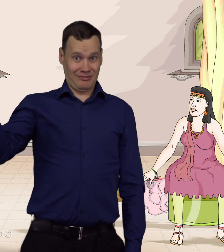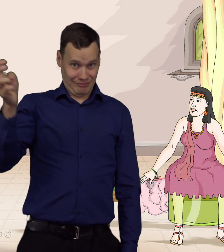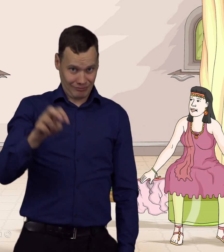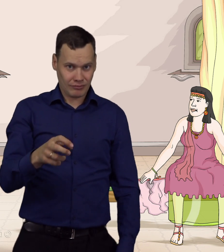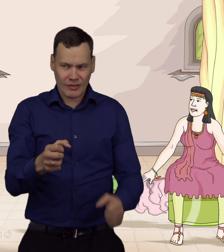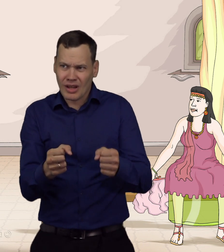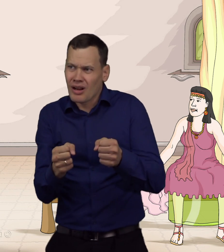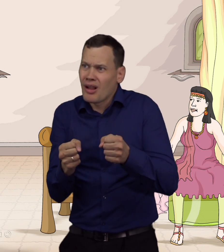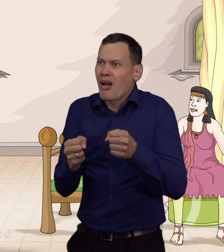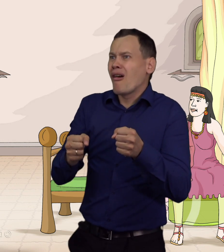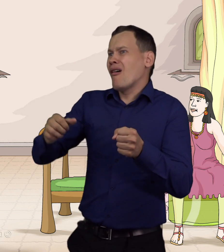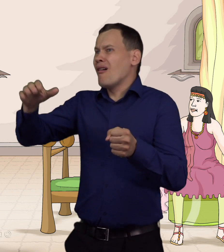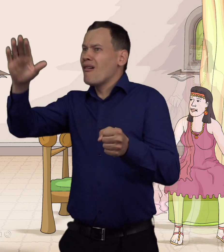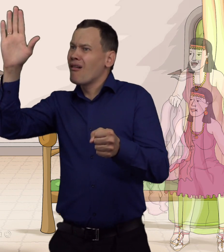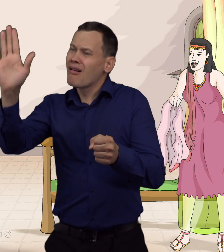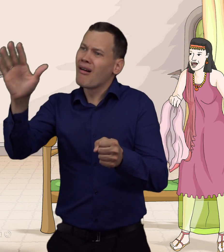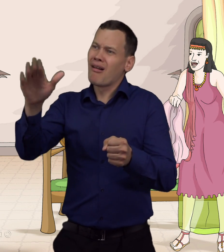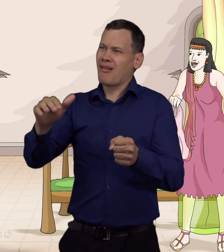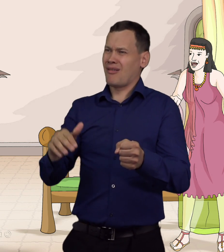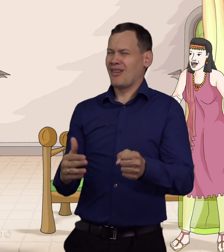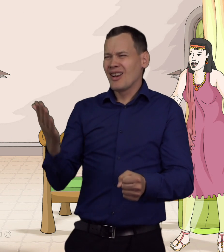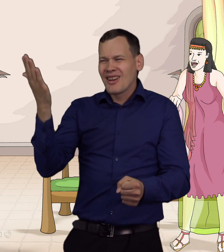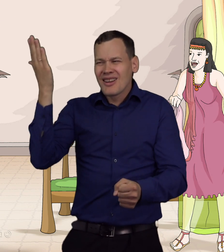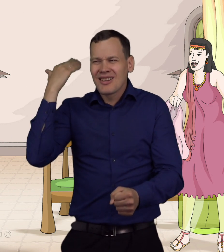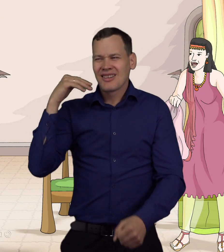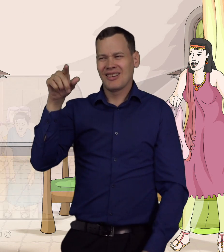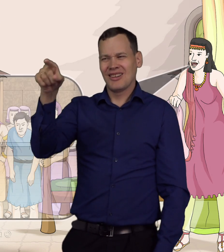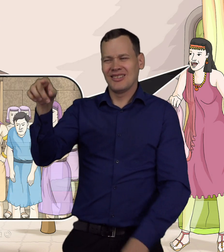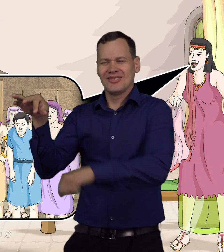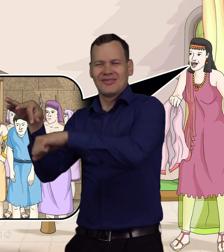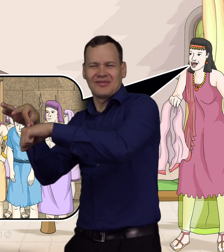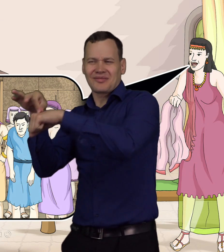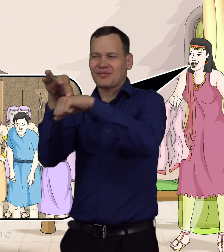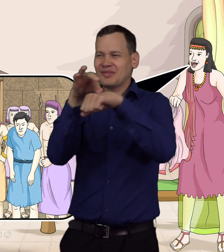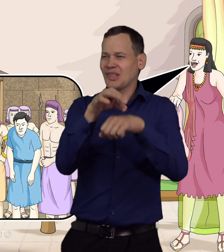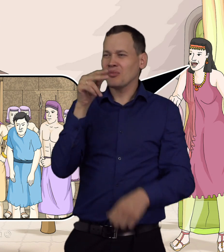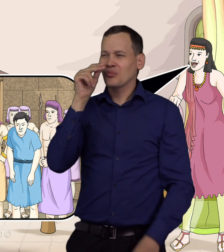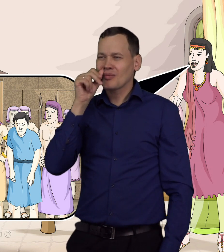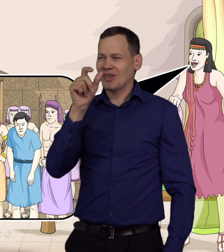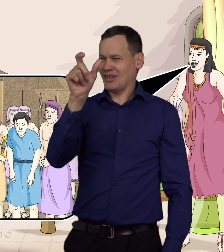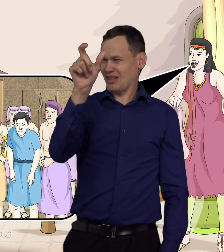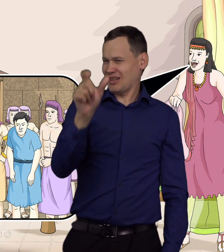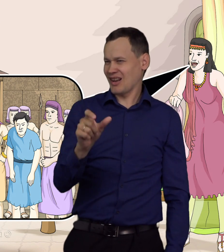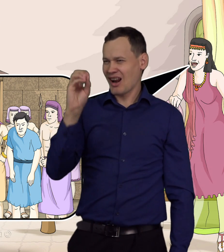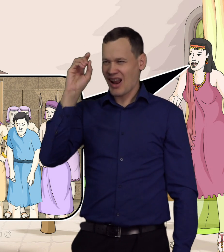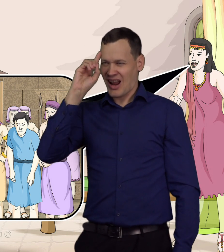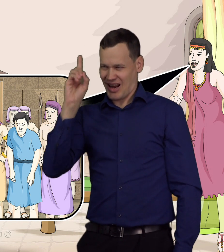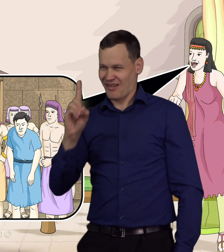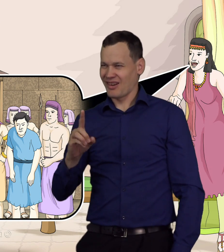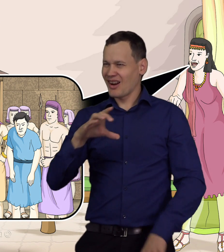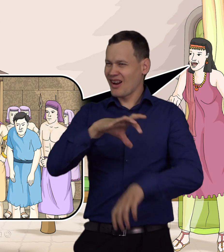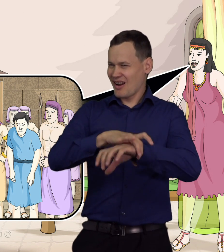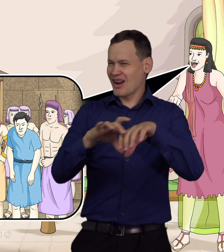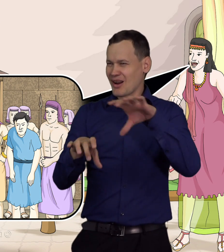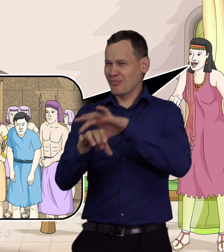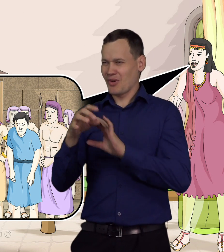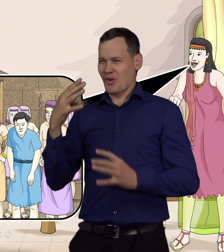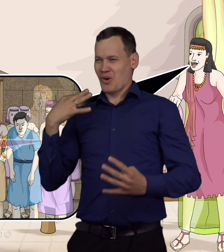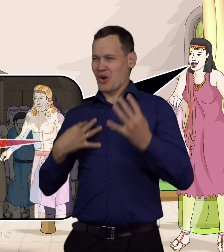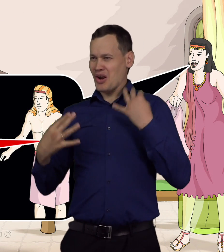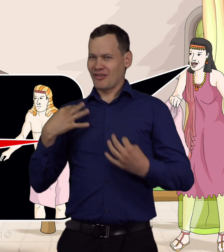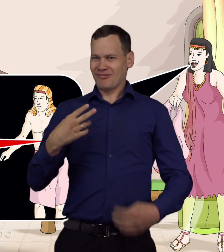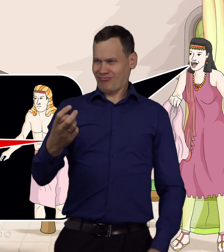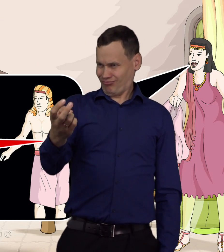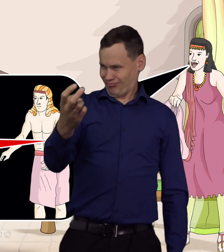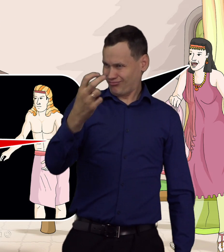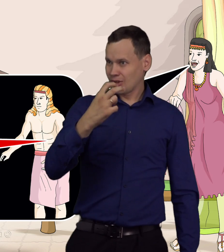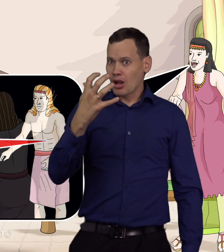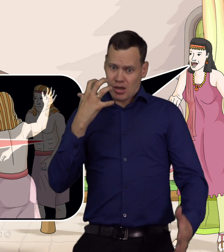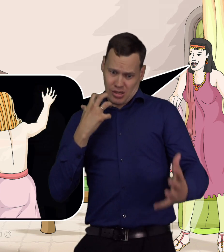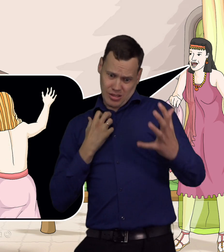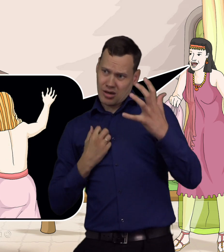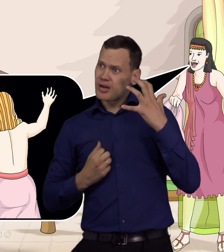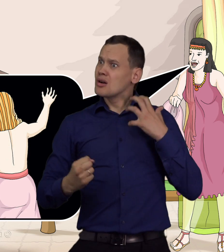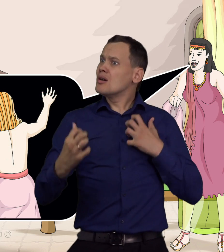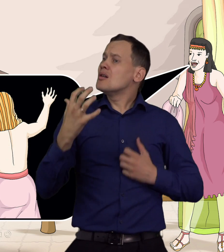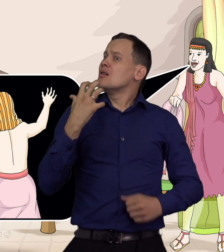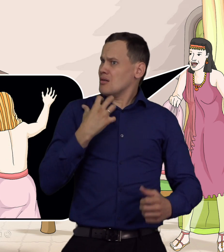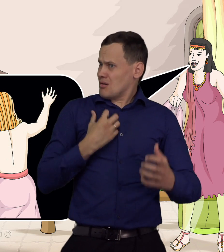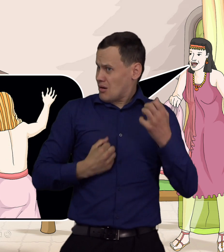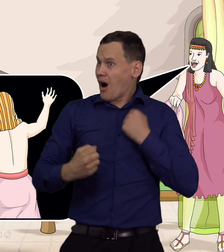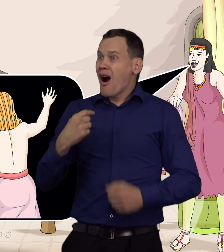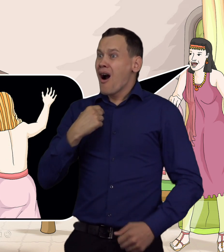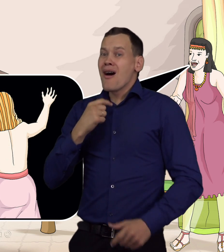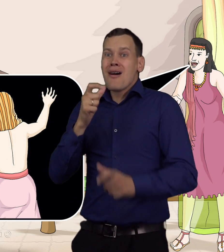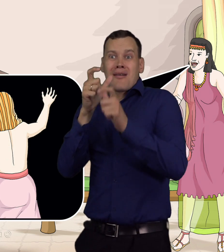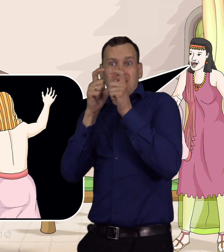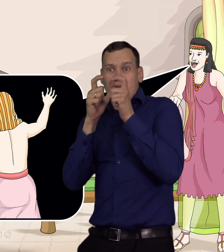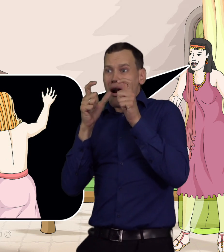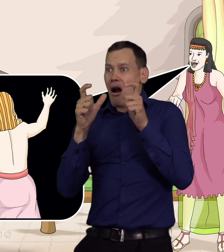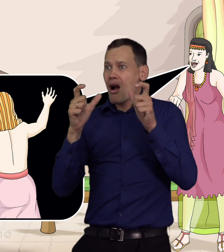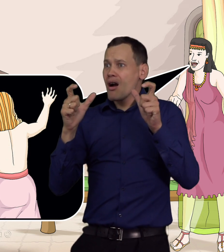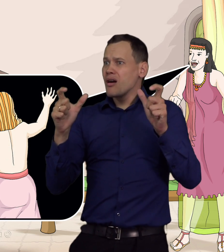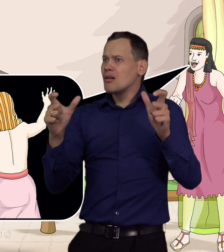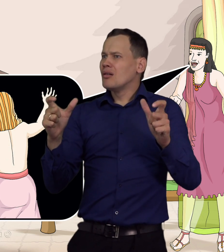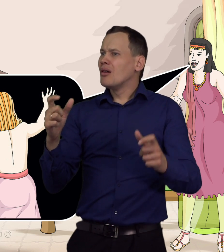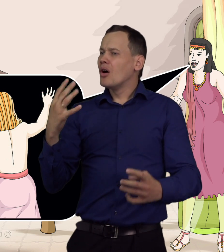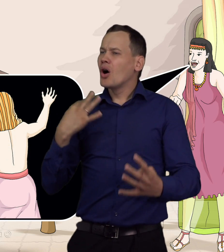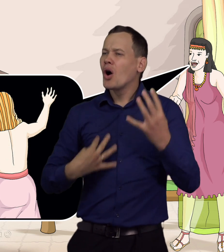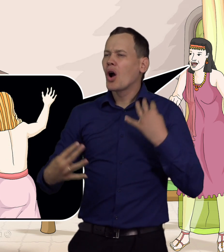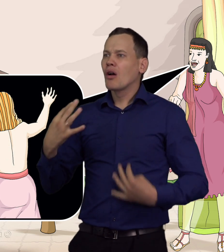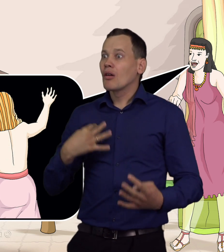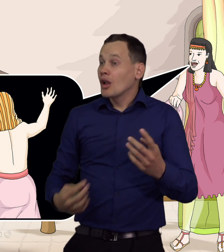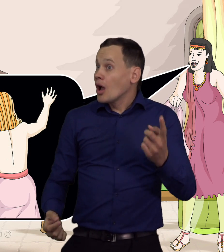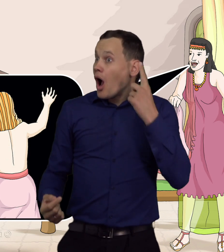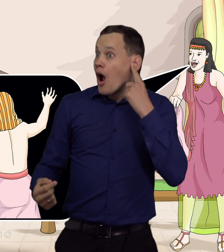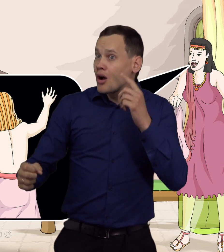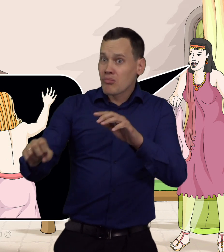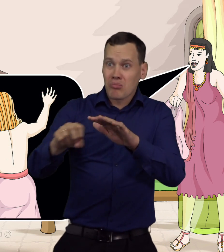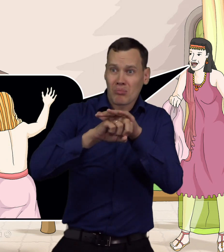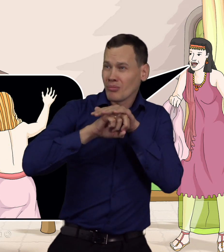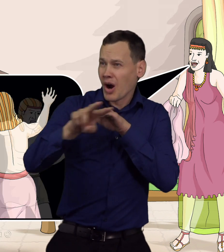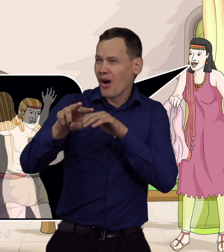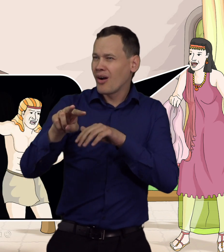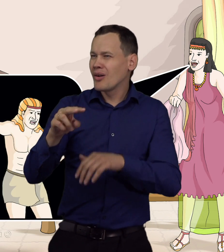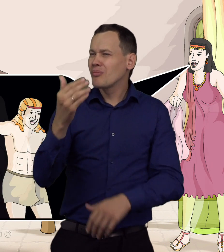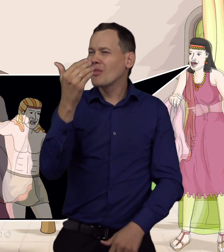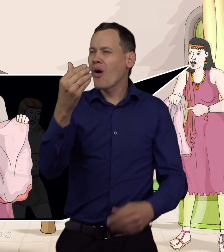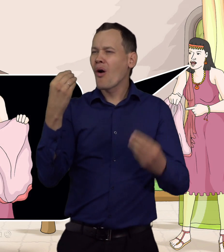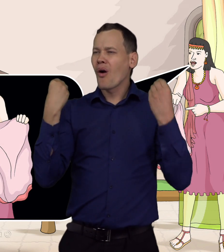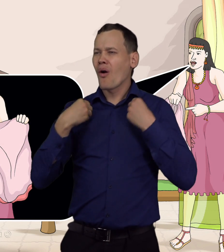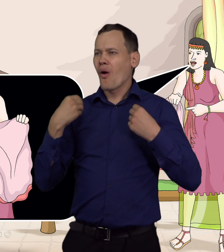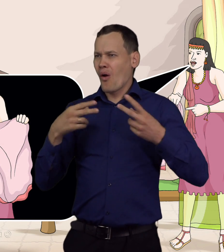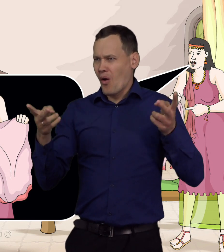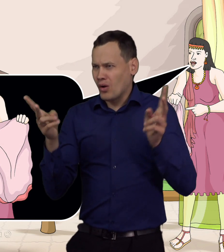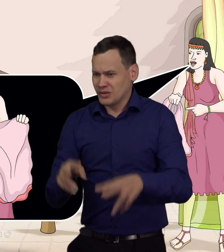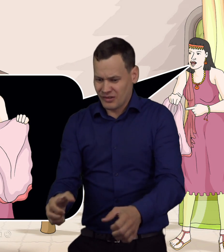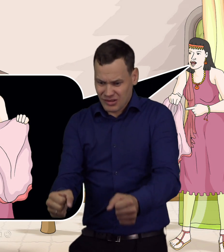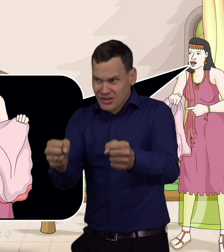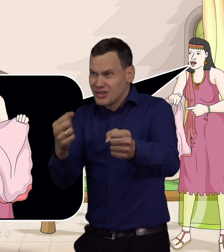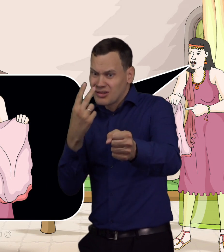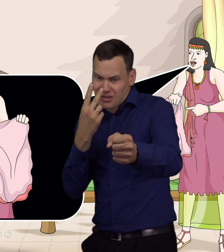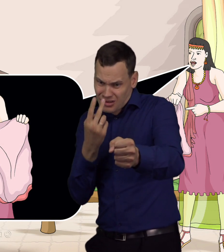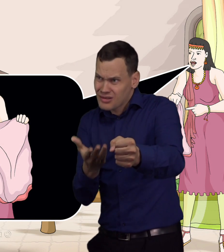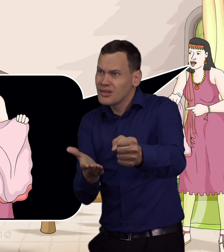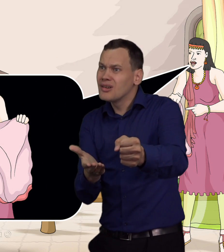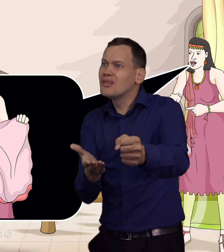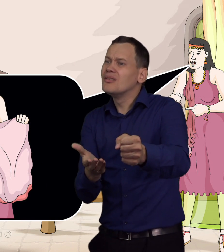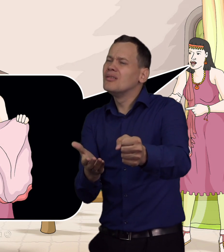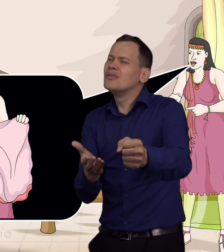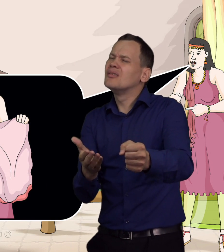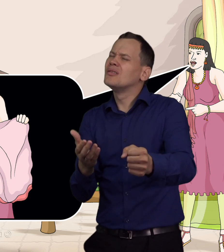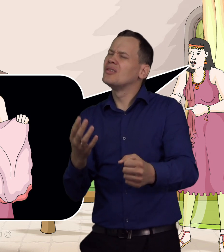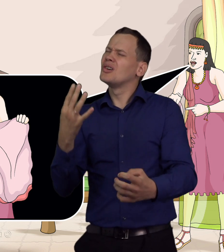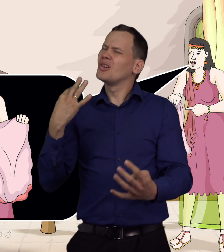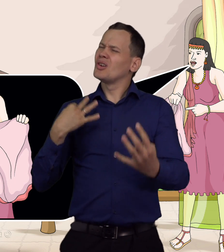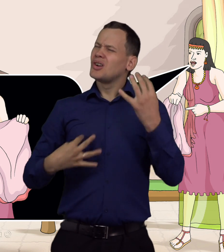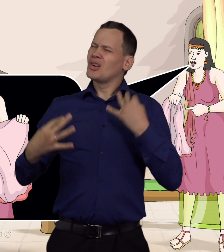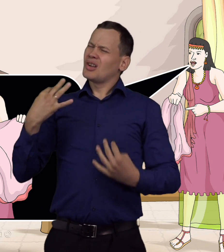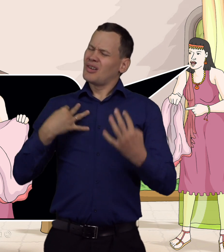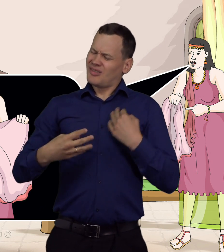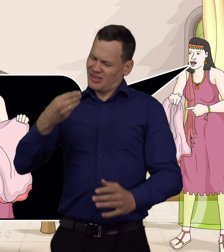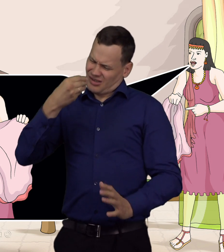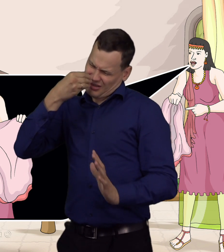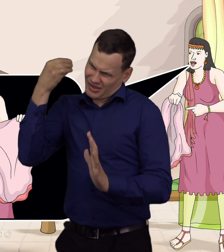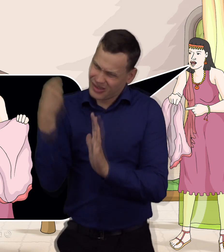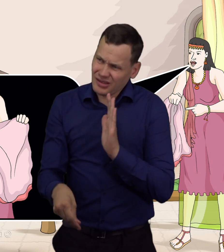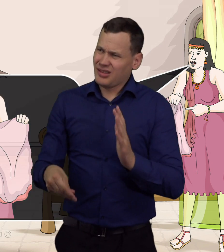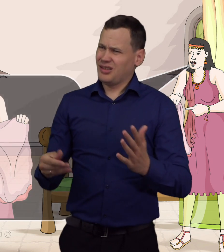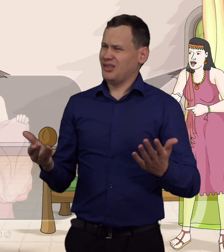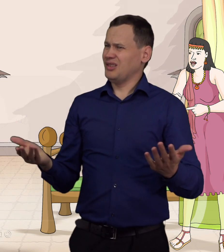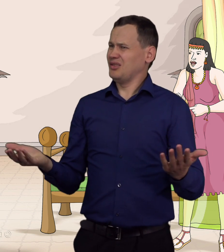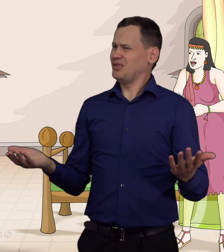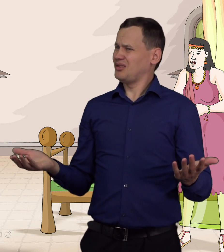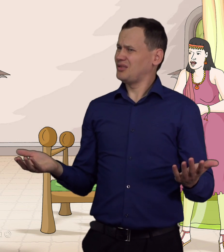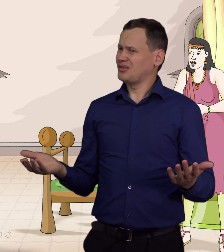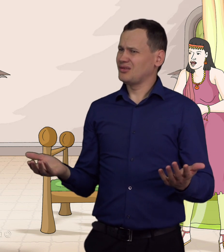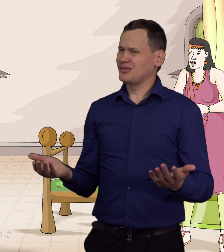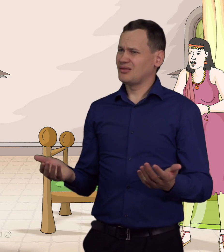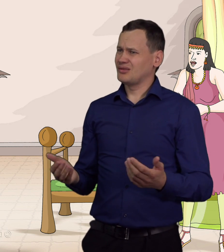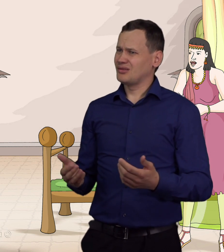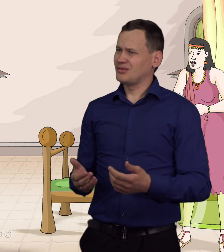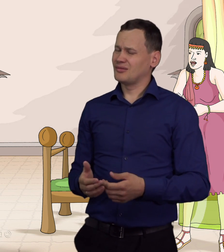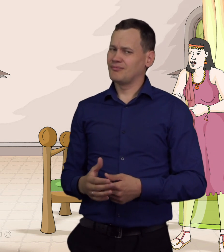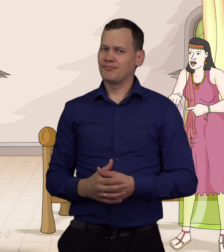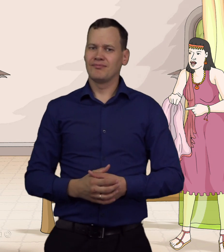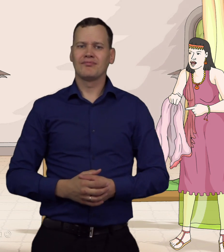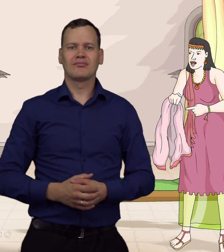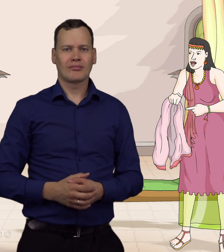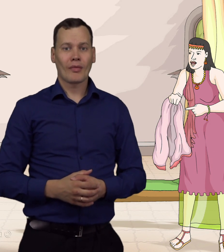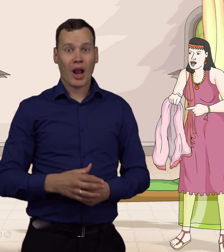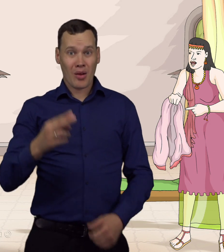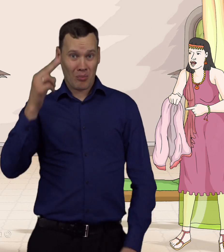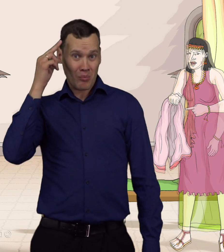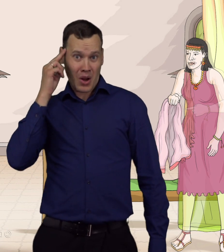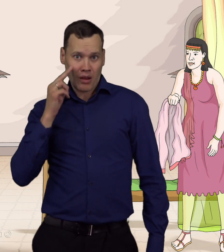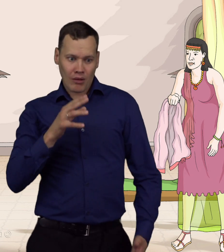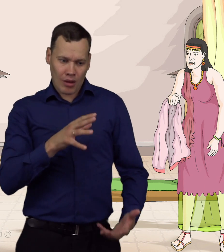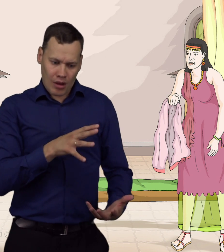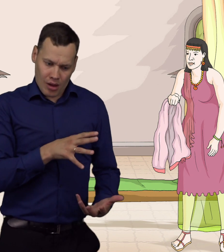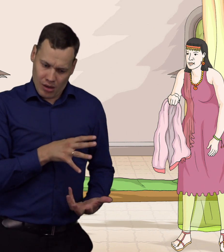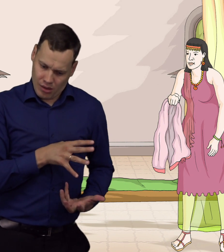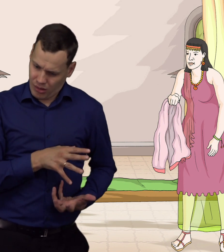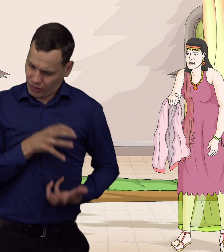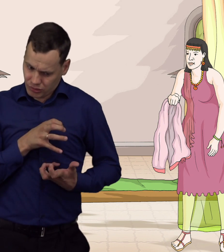Then she told him the same story: “The Hebrew slave you brought us came to me to make sport of me, but when I screamed for help, he left his cloak beside me and ran out of the house.”